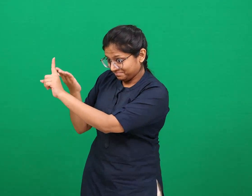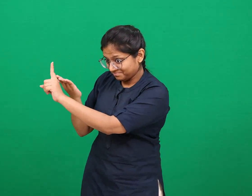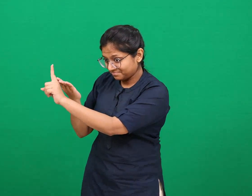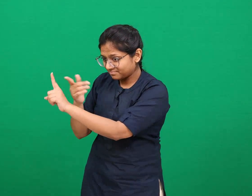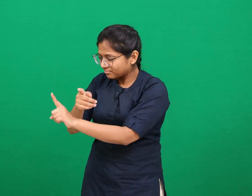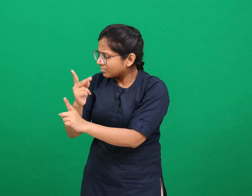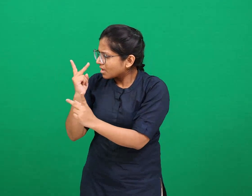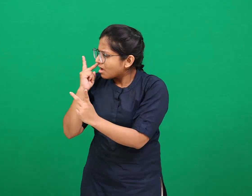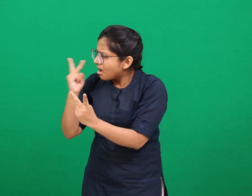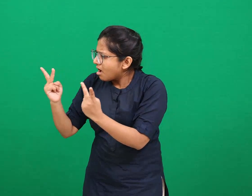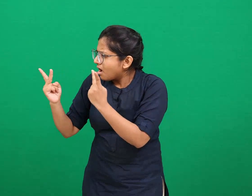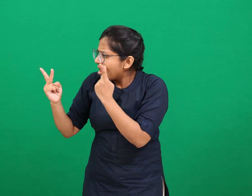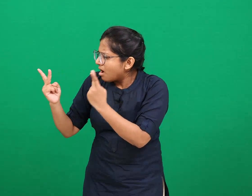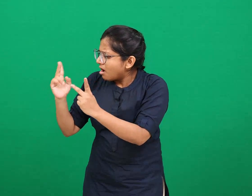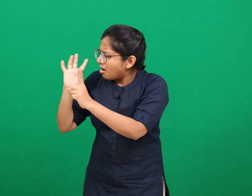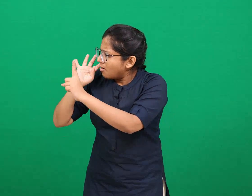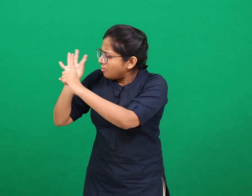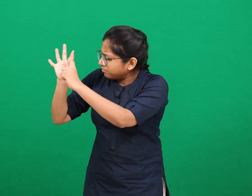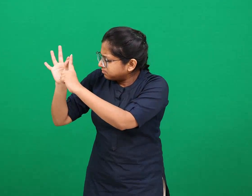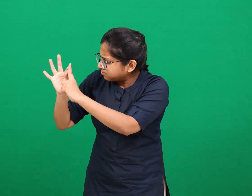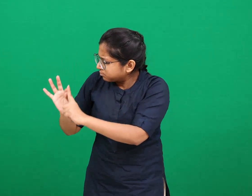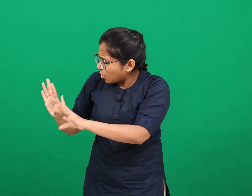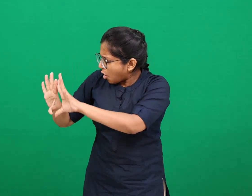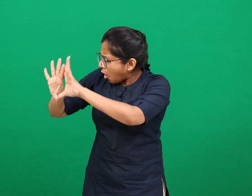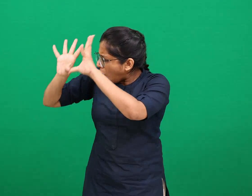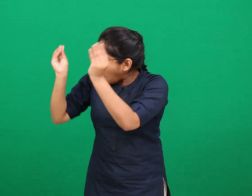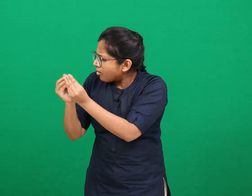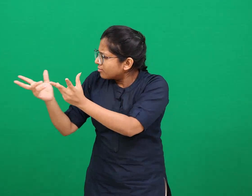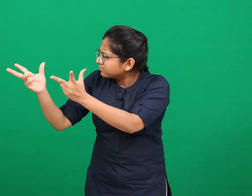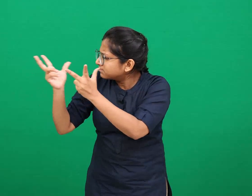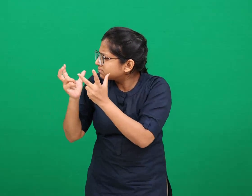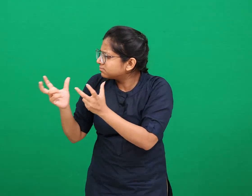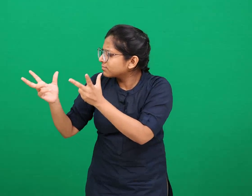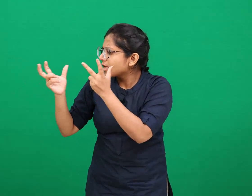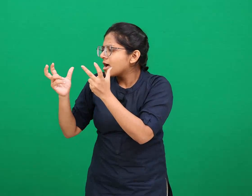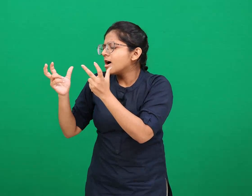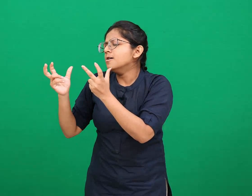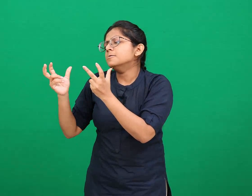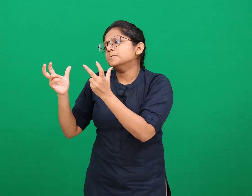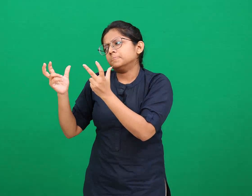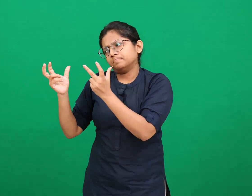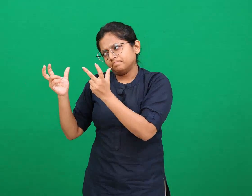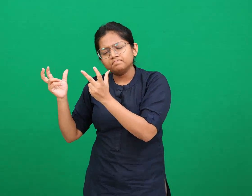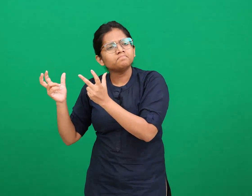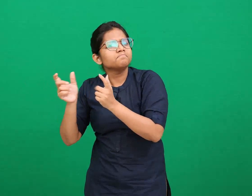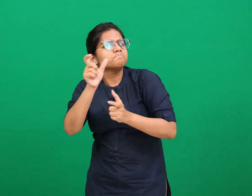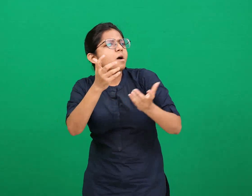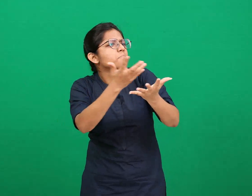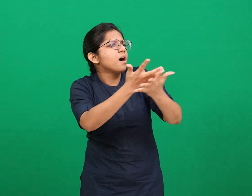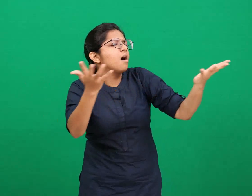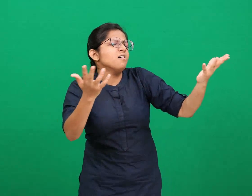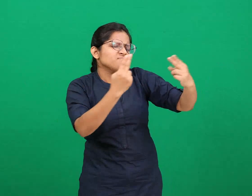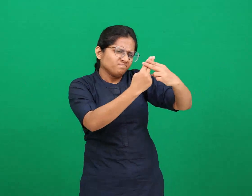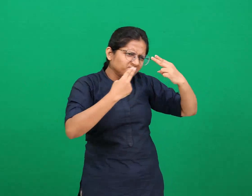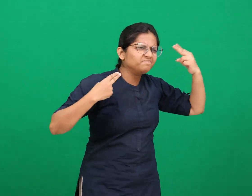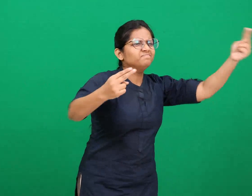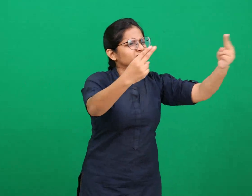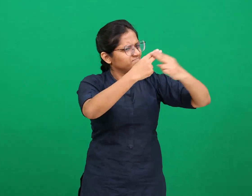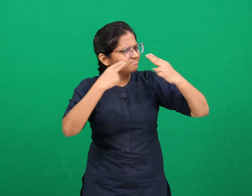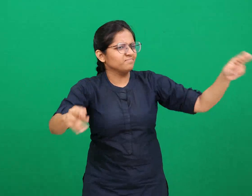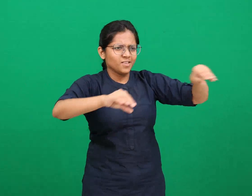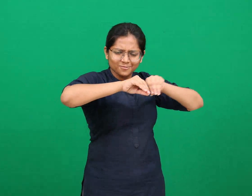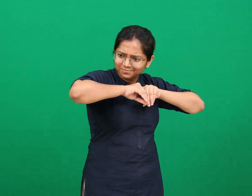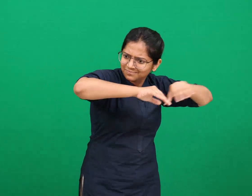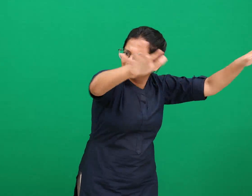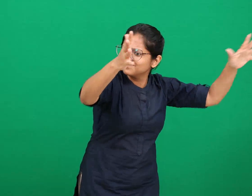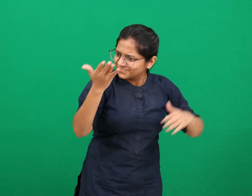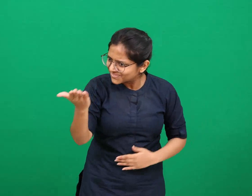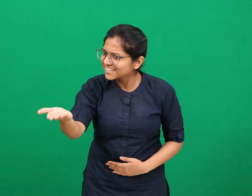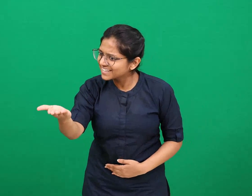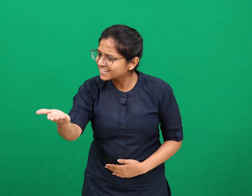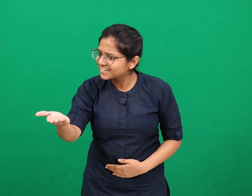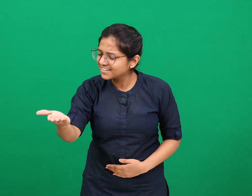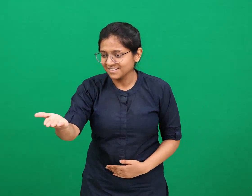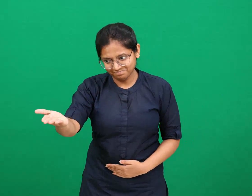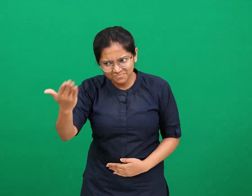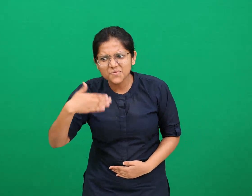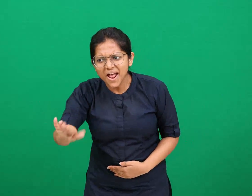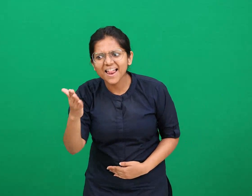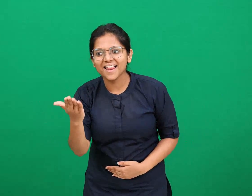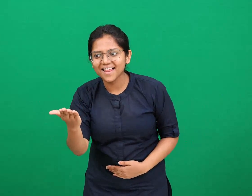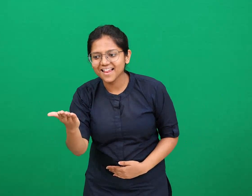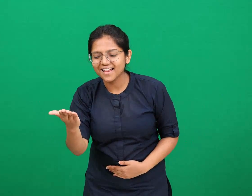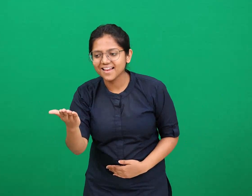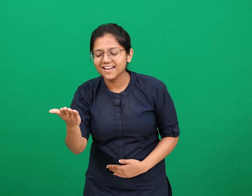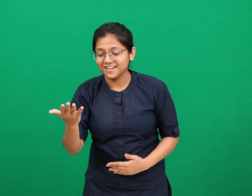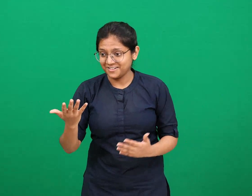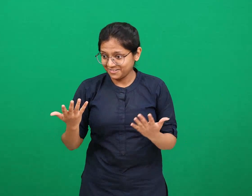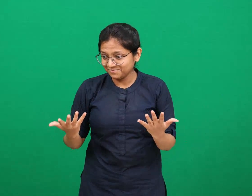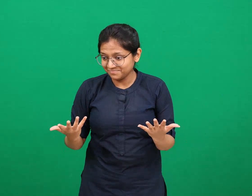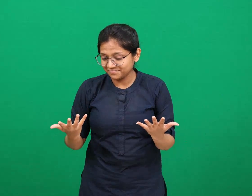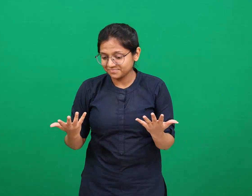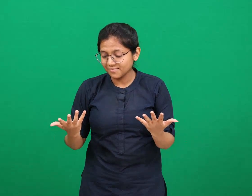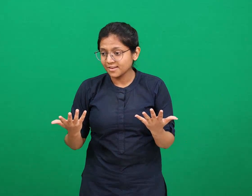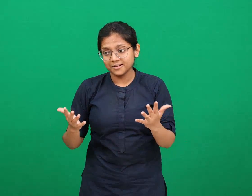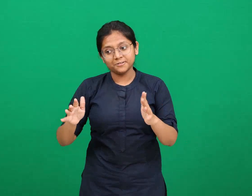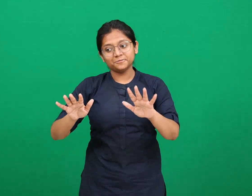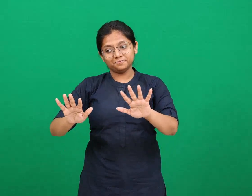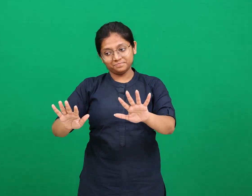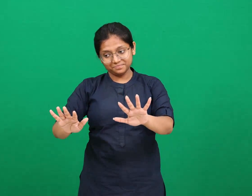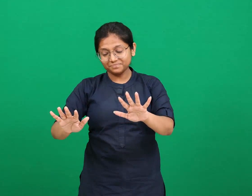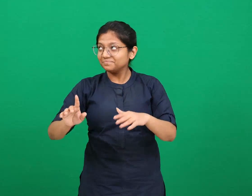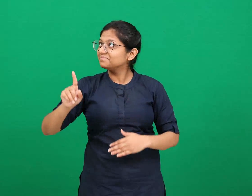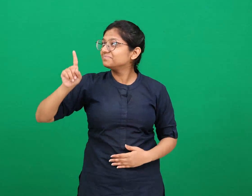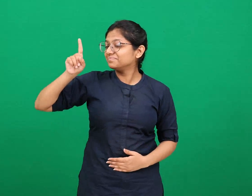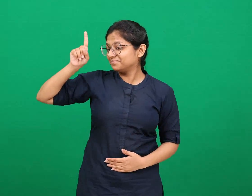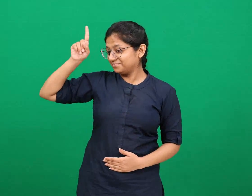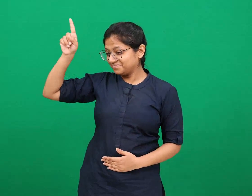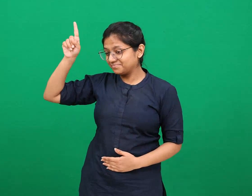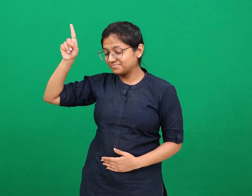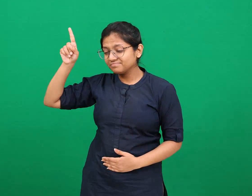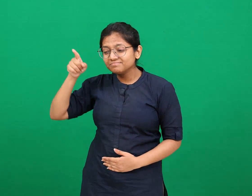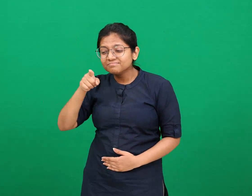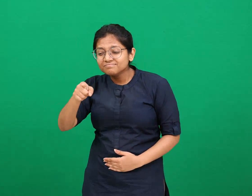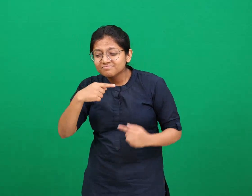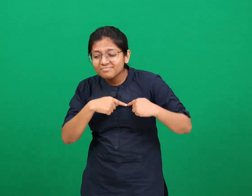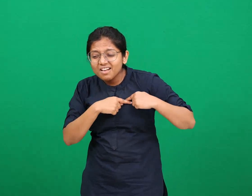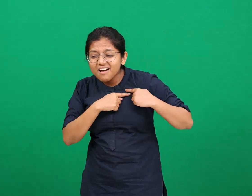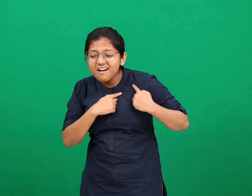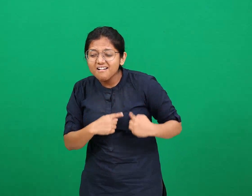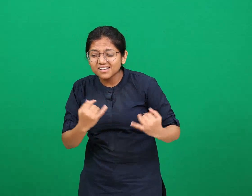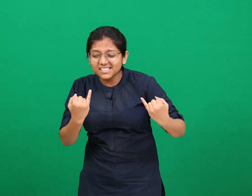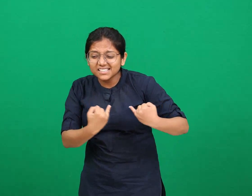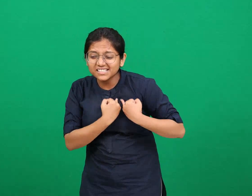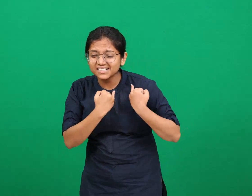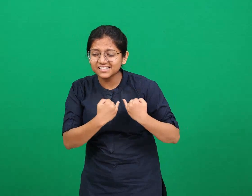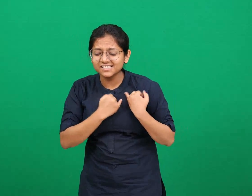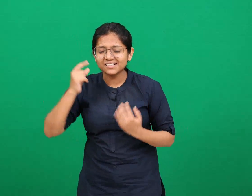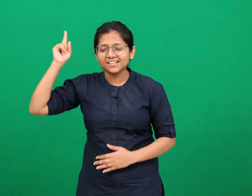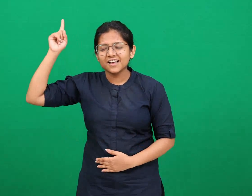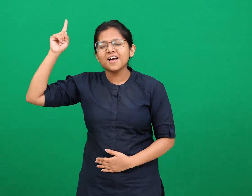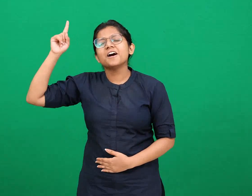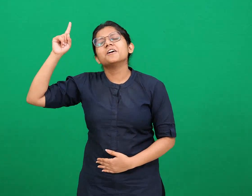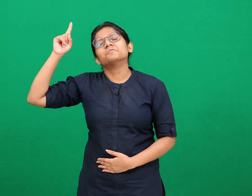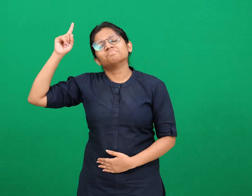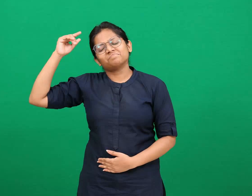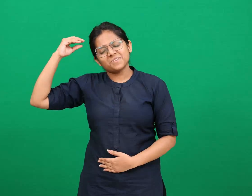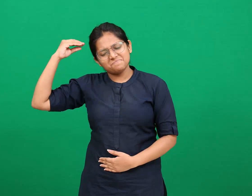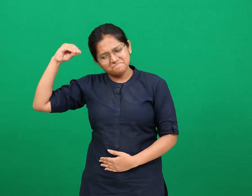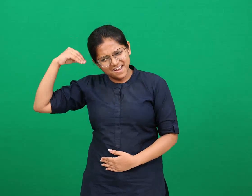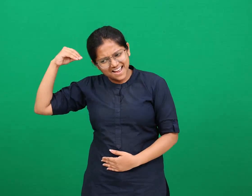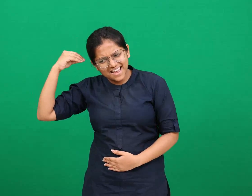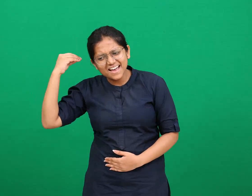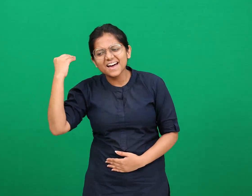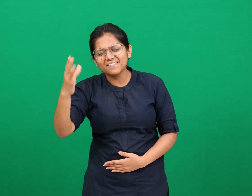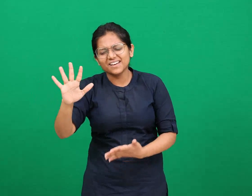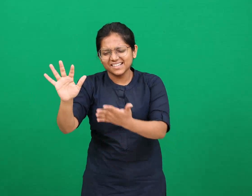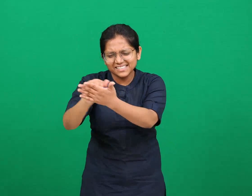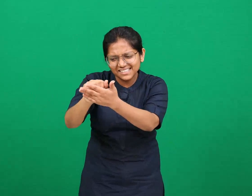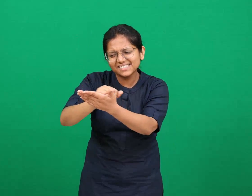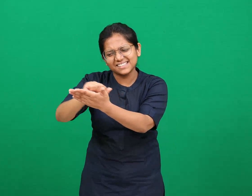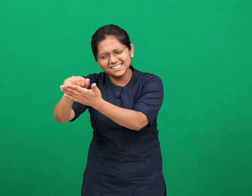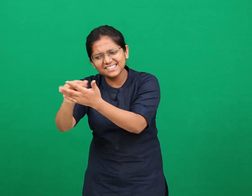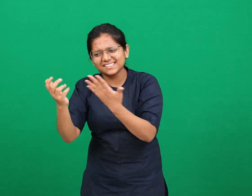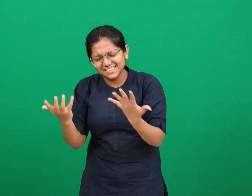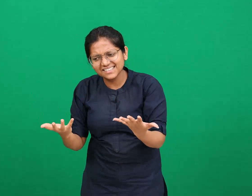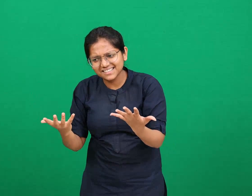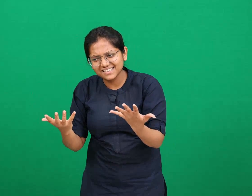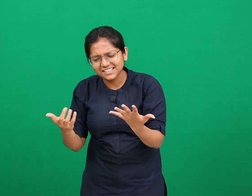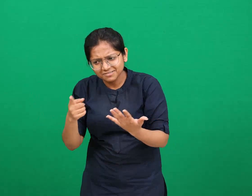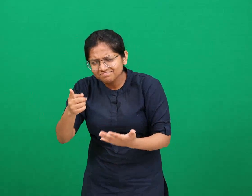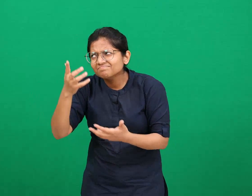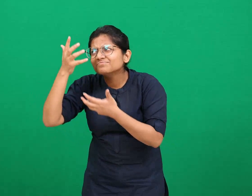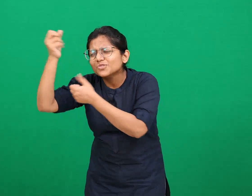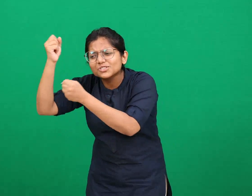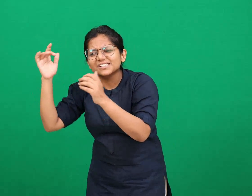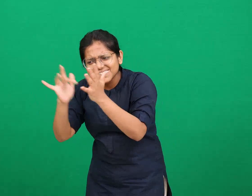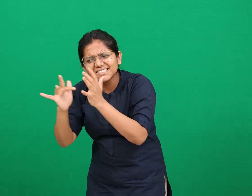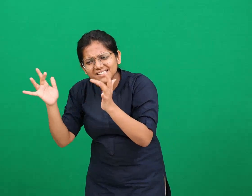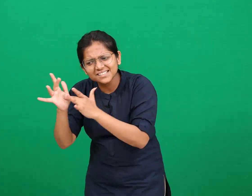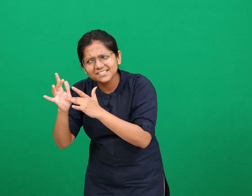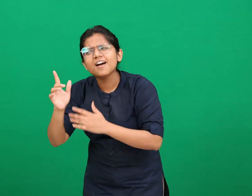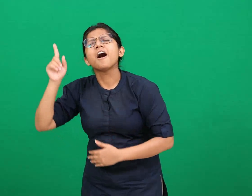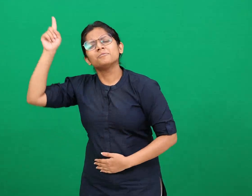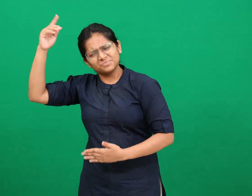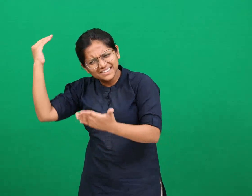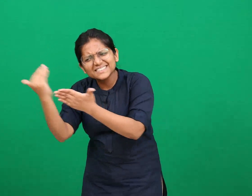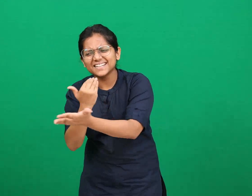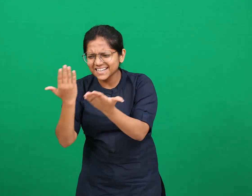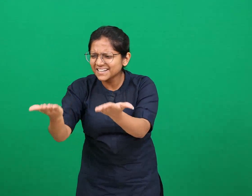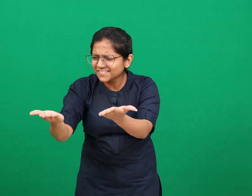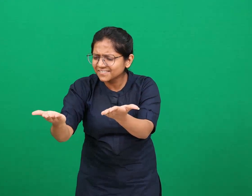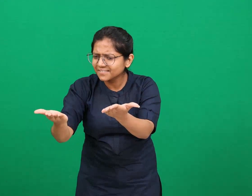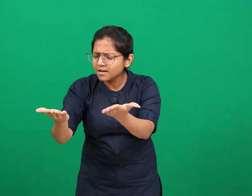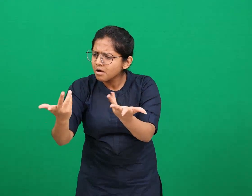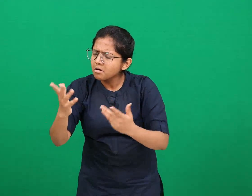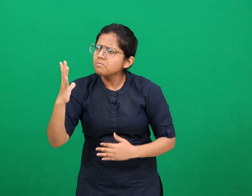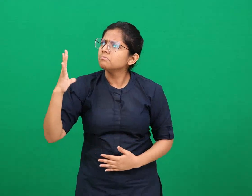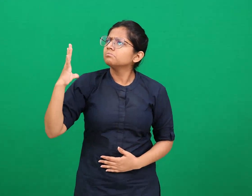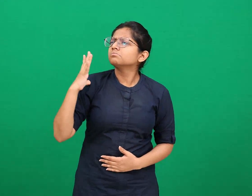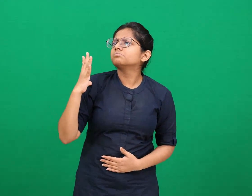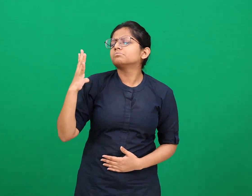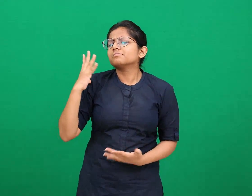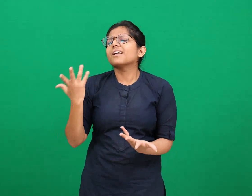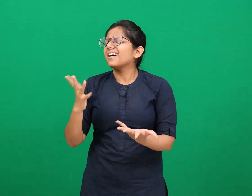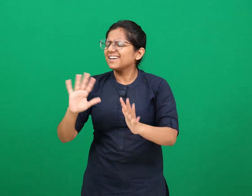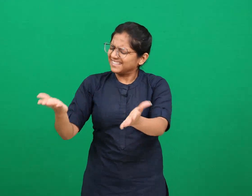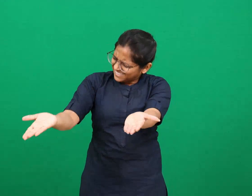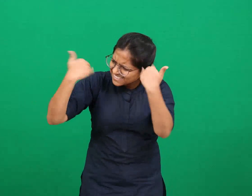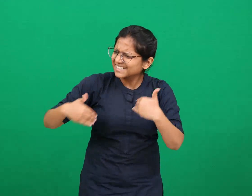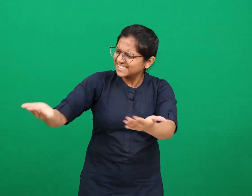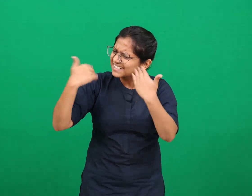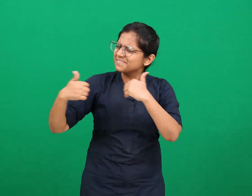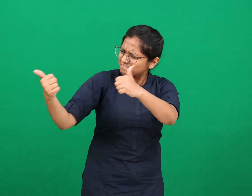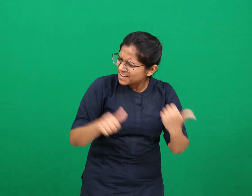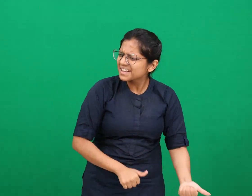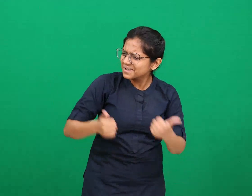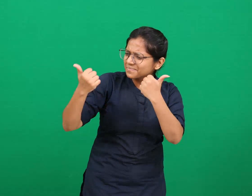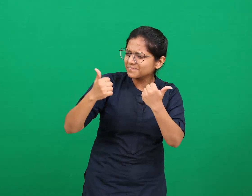You will be His witness to everyone of what you have seen and heard. And now what are you waiting for?